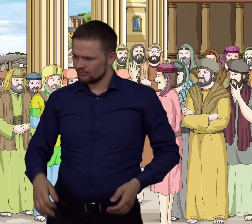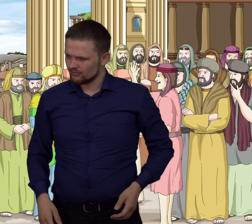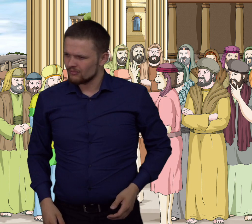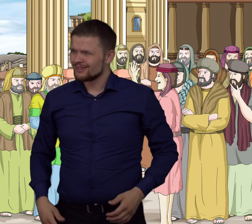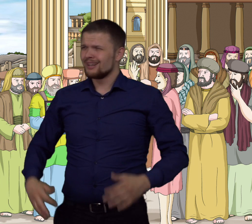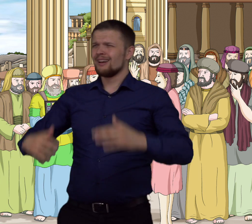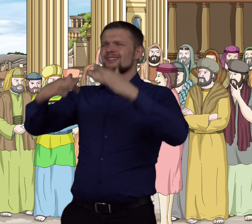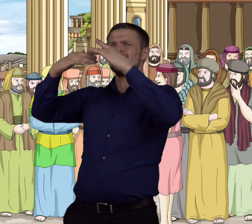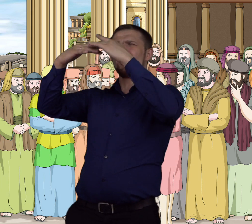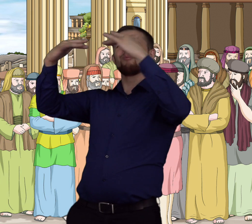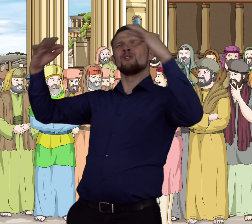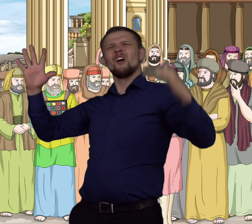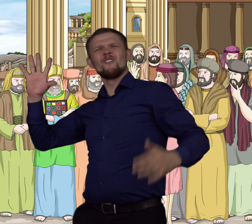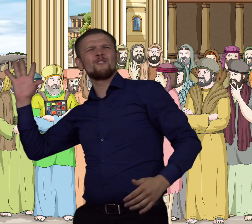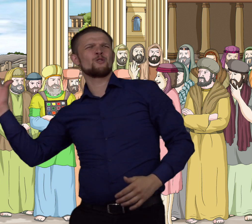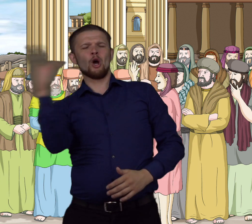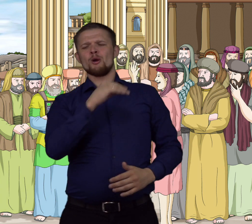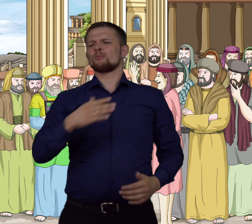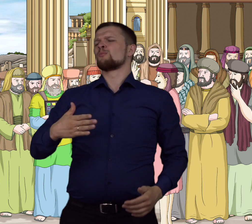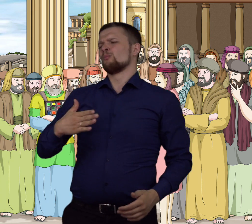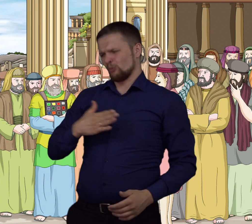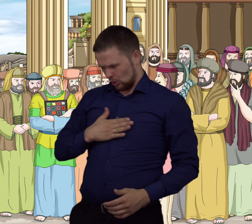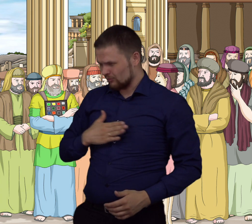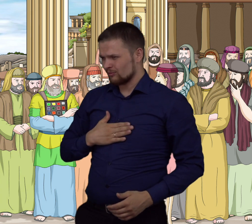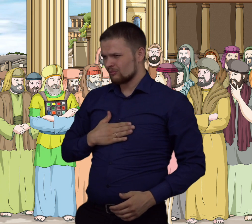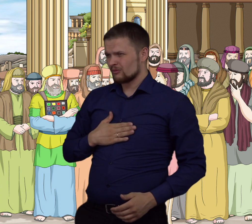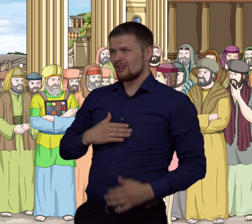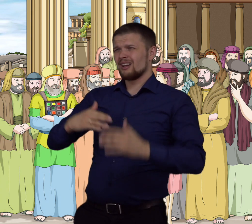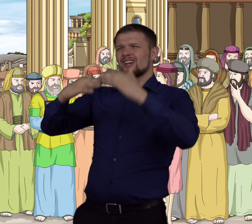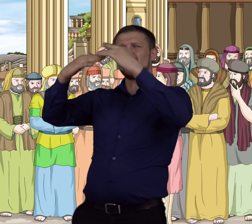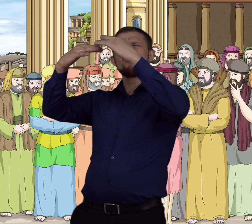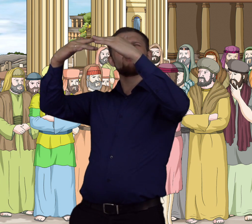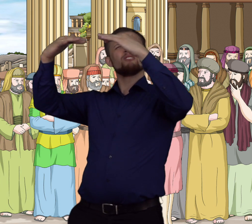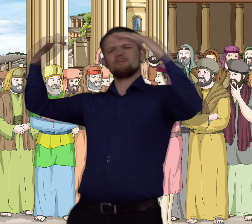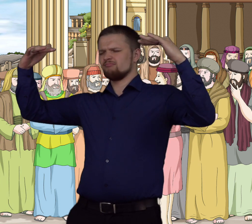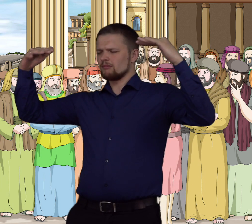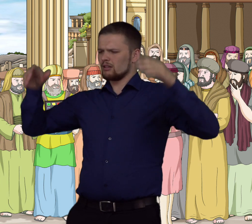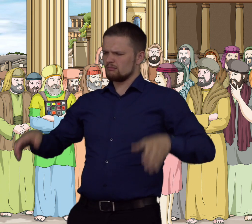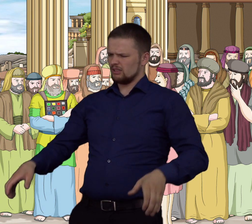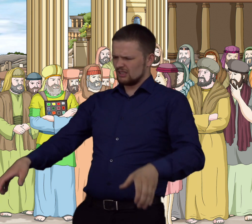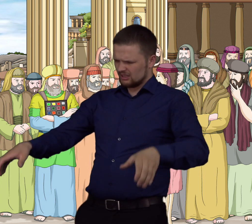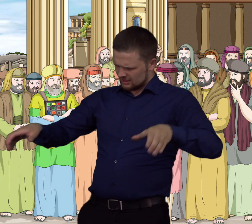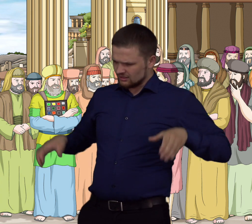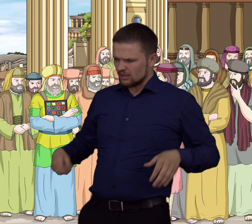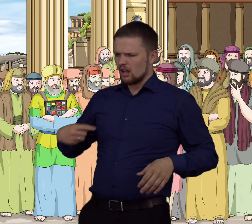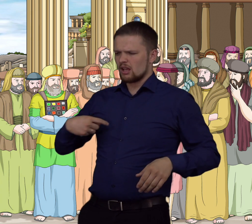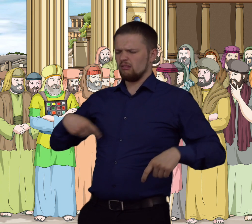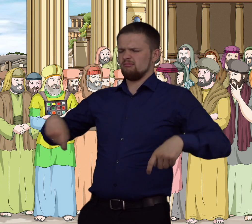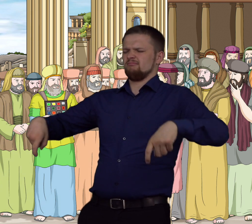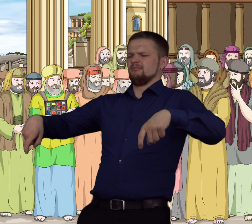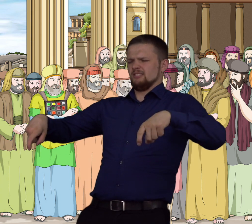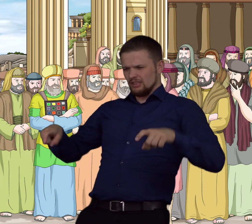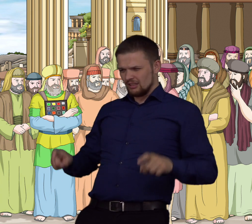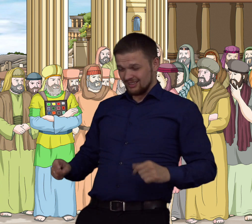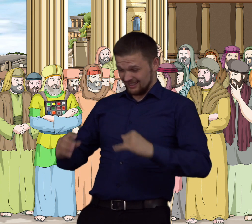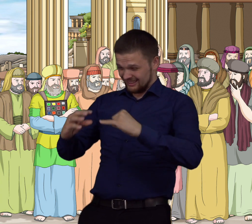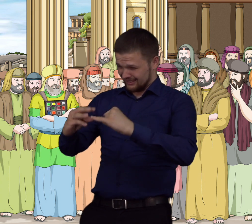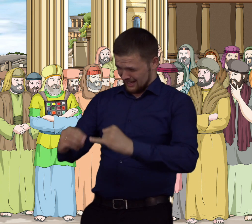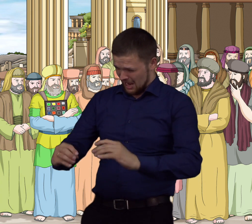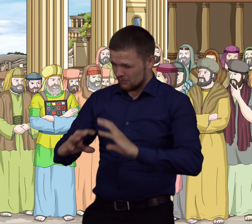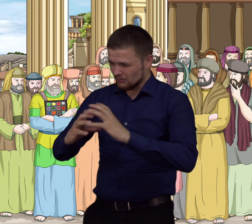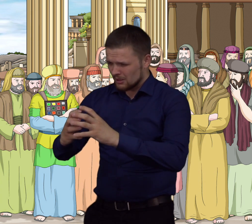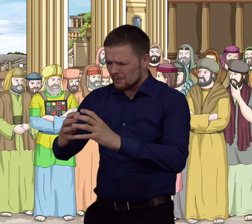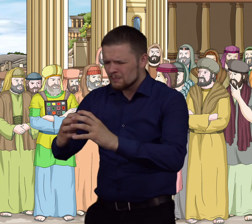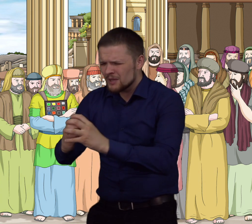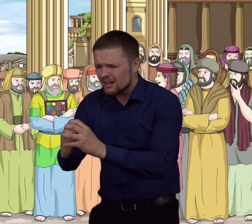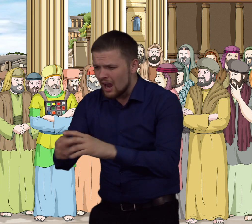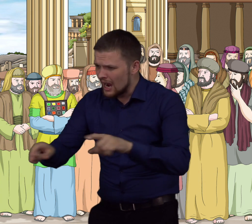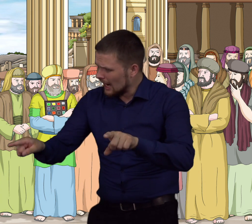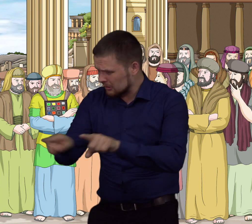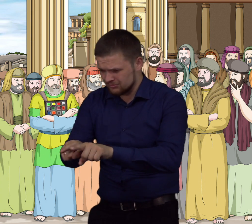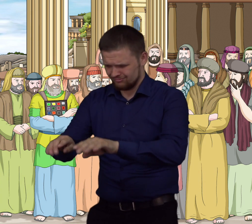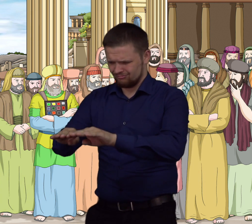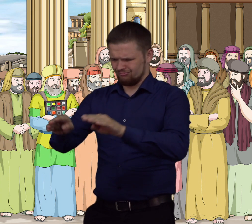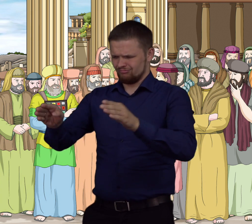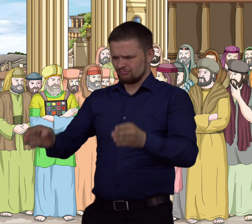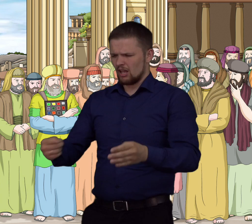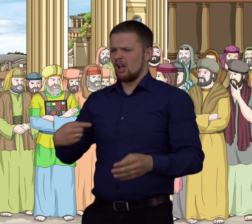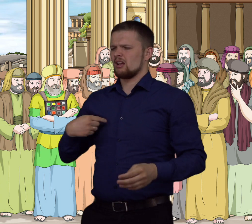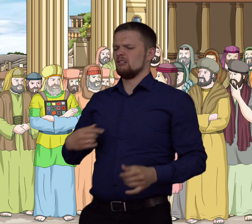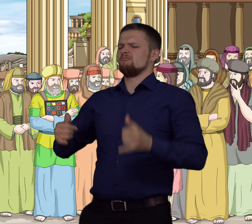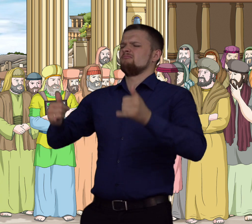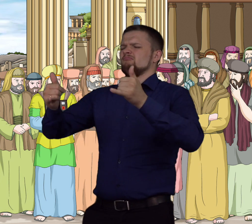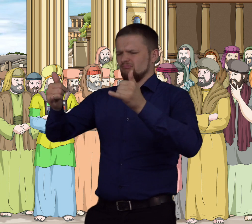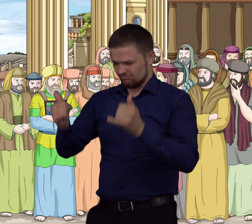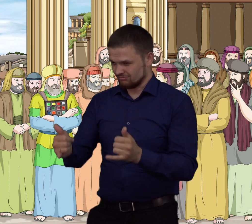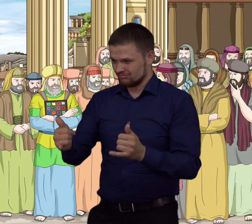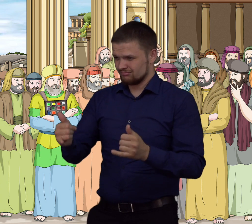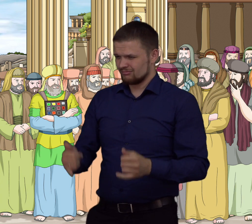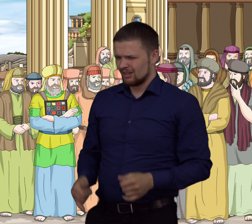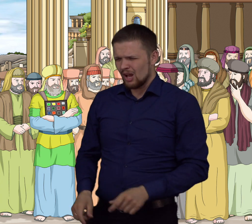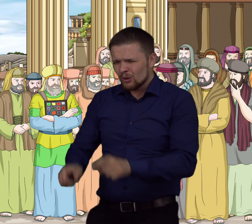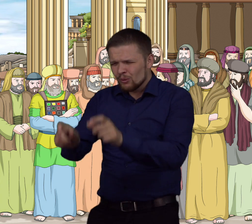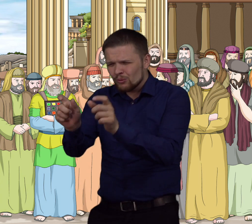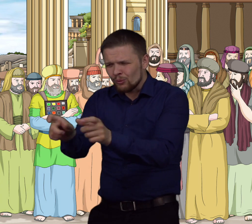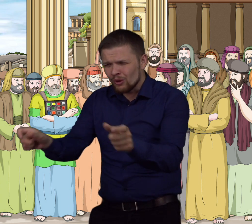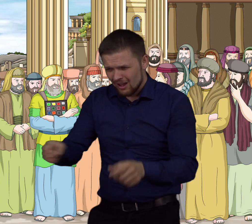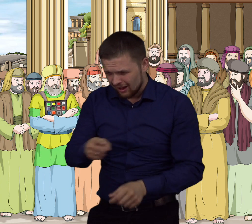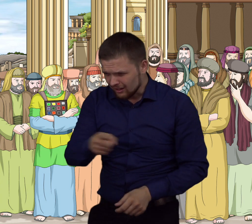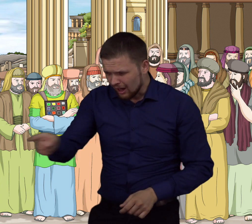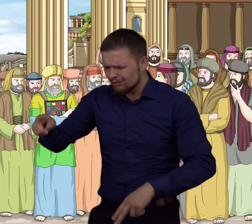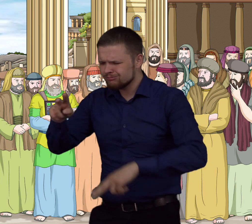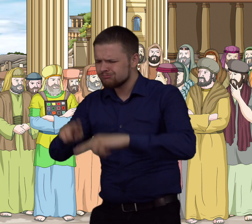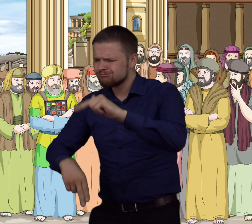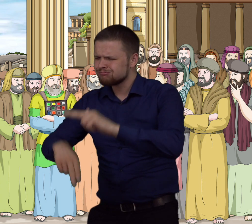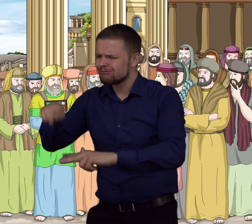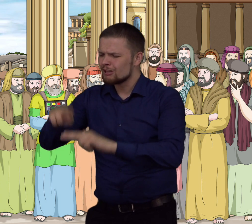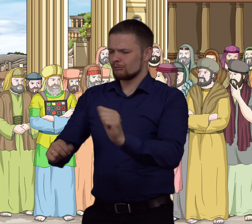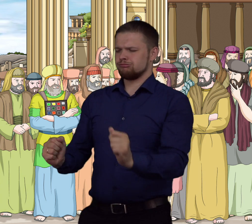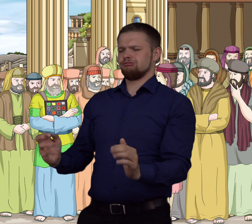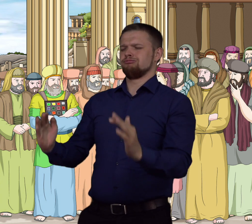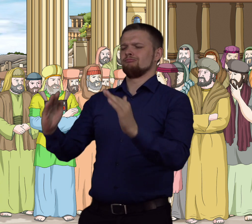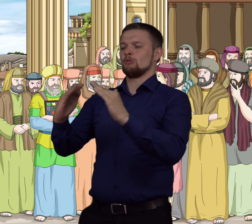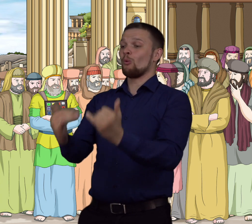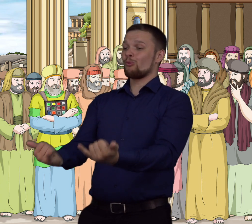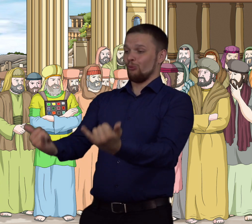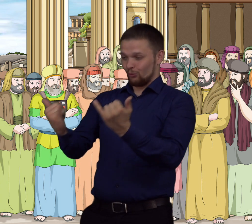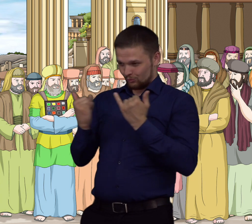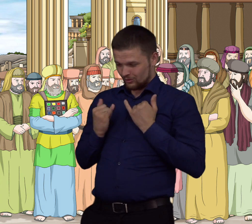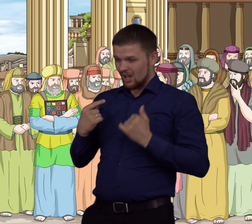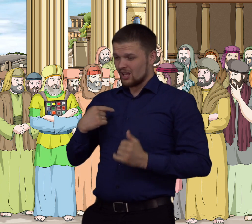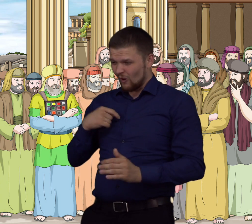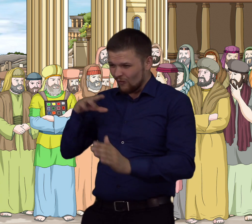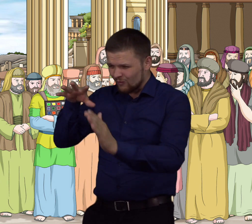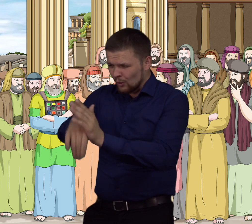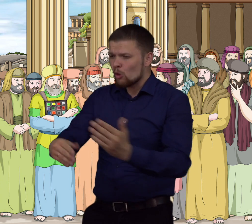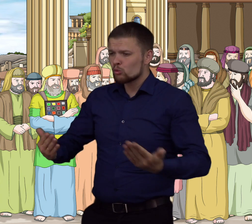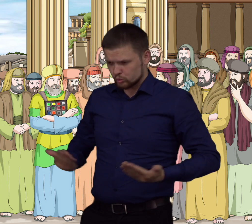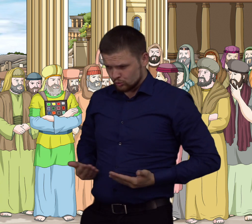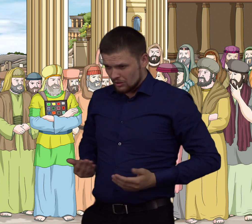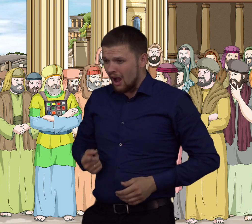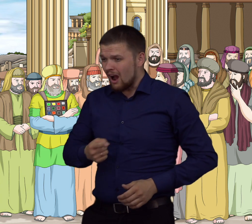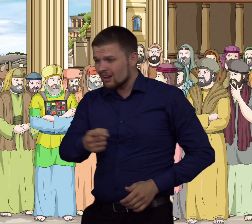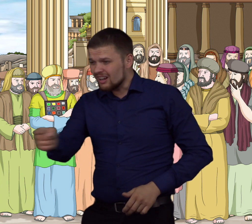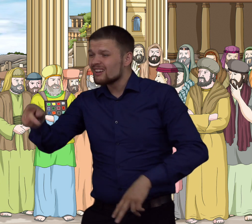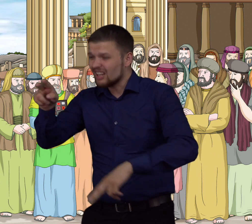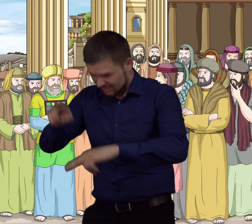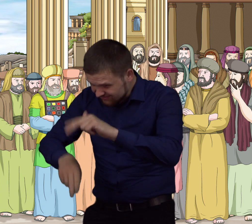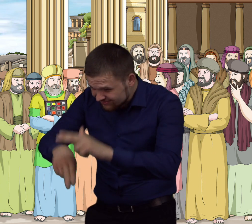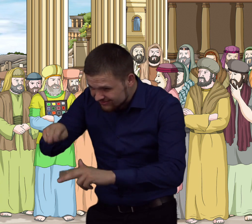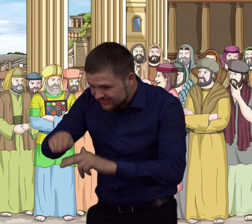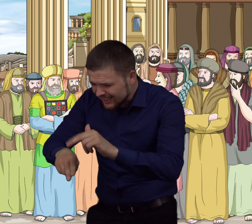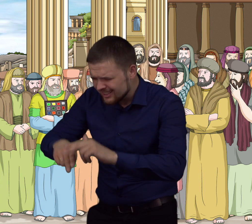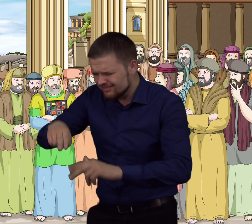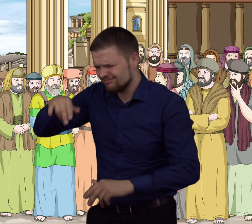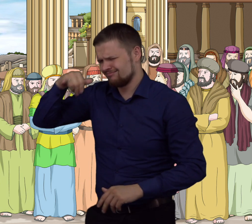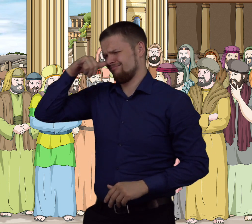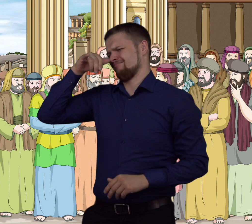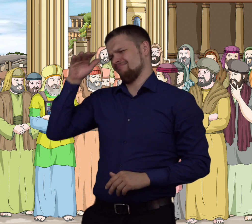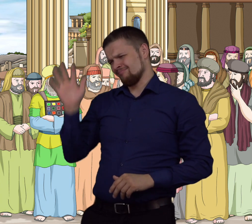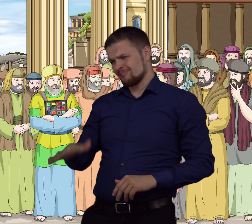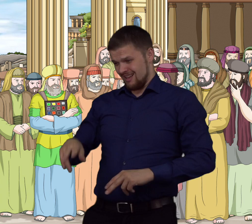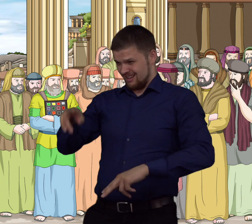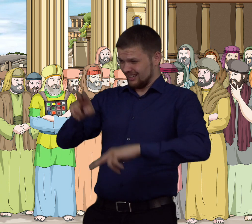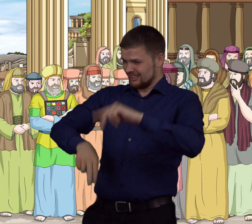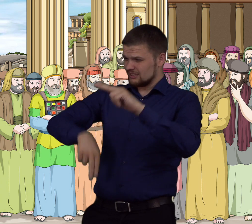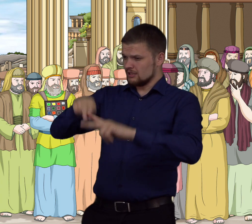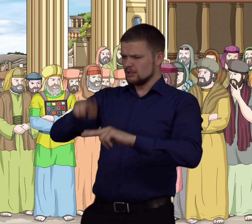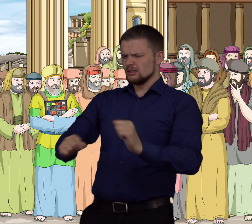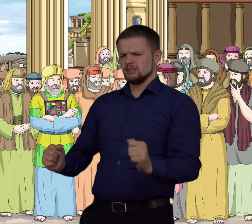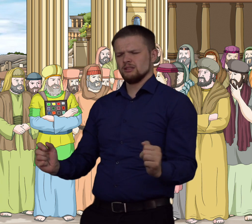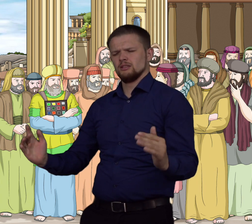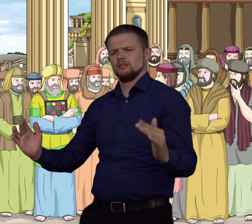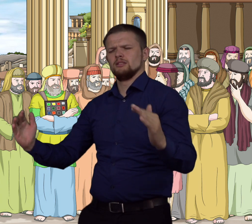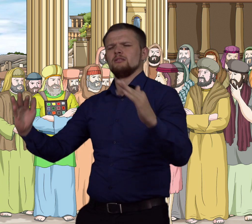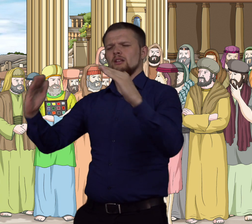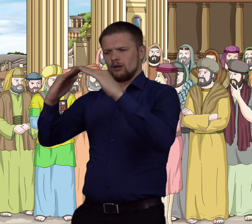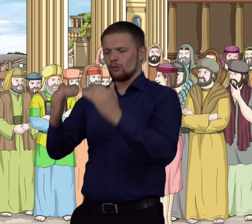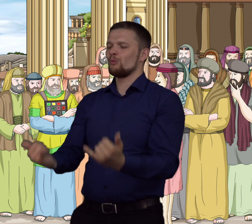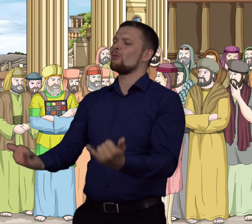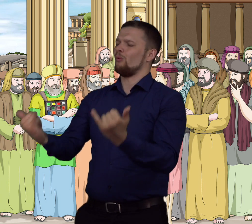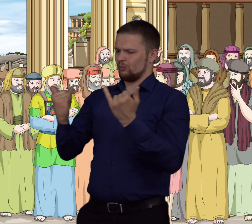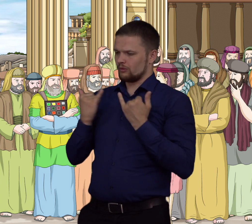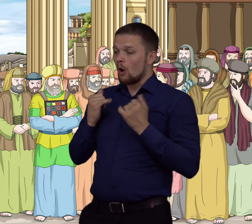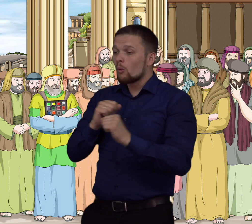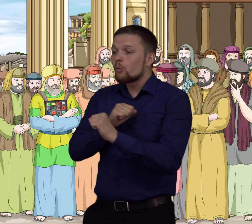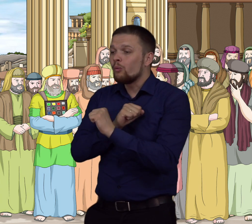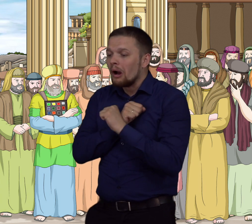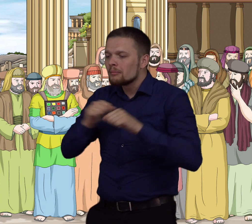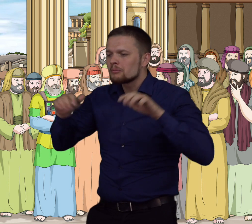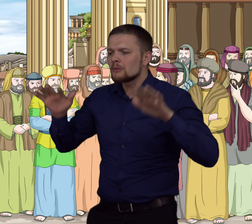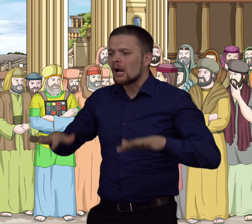What kind of house will you build for Me, says the Lord, or where will My place of repose be?